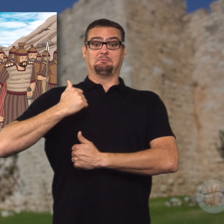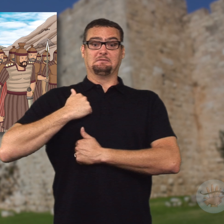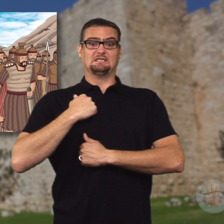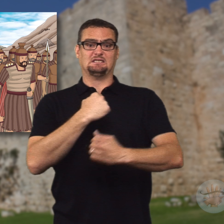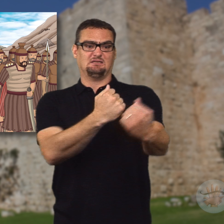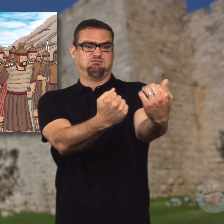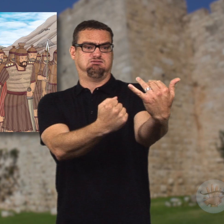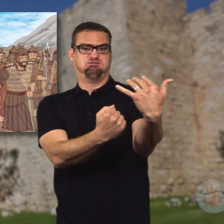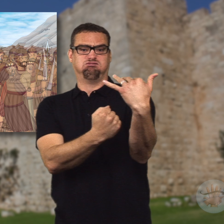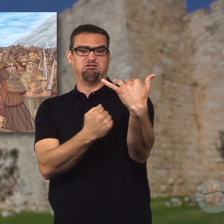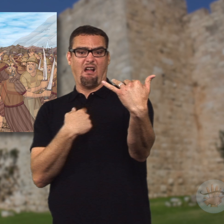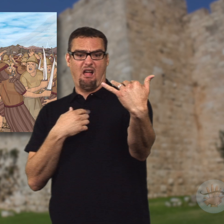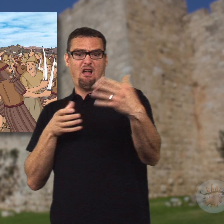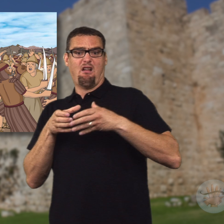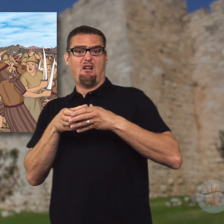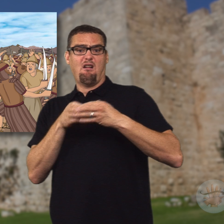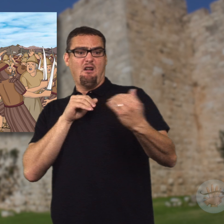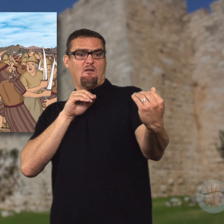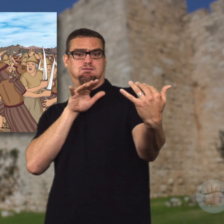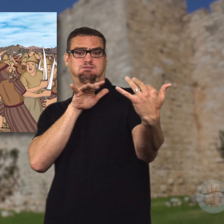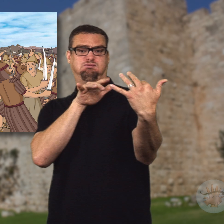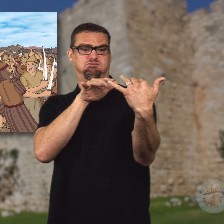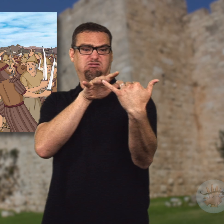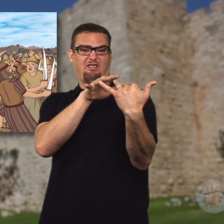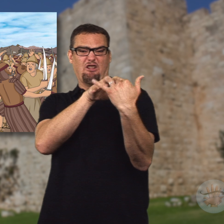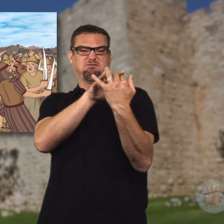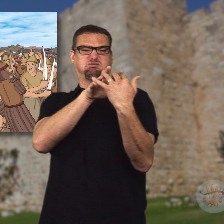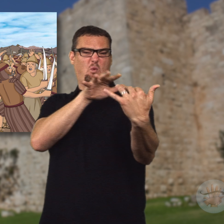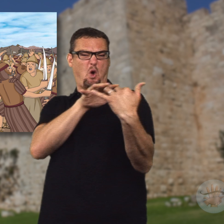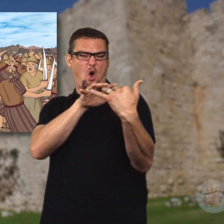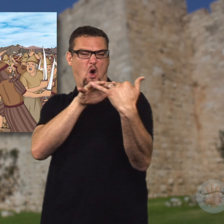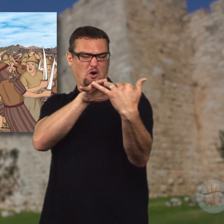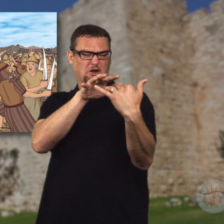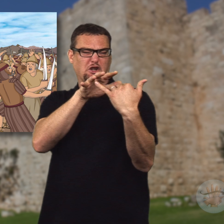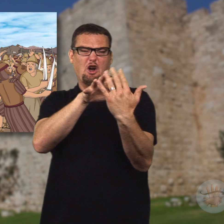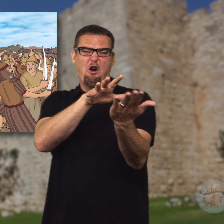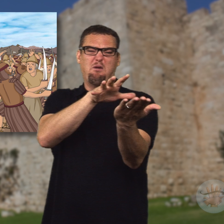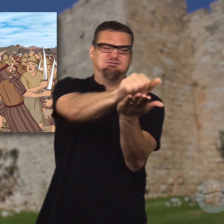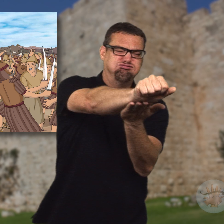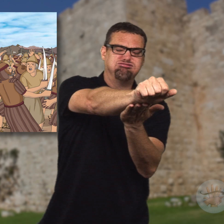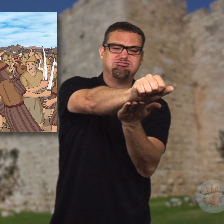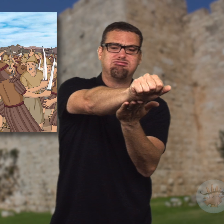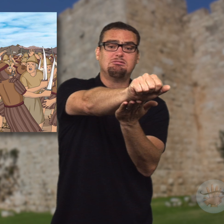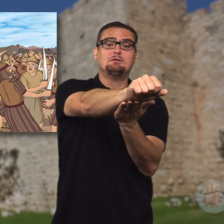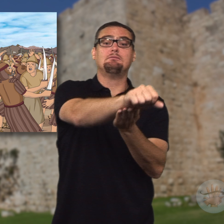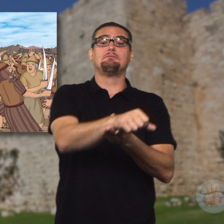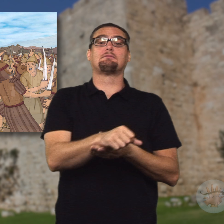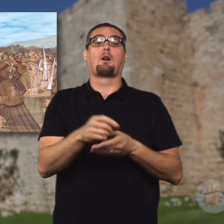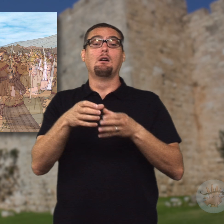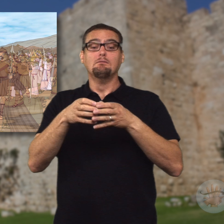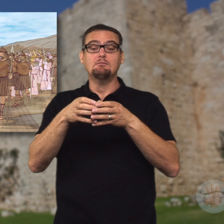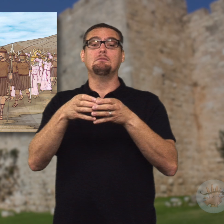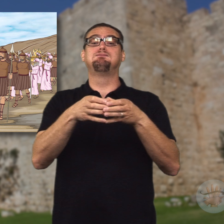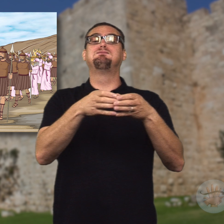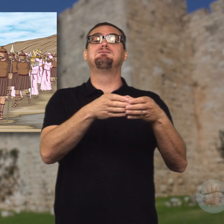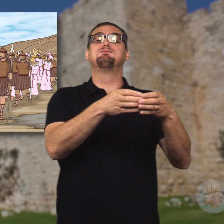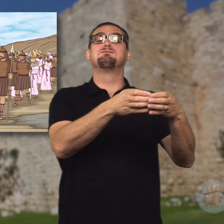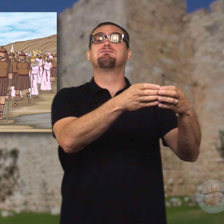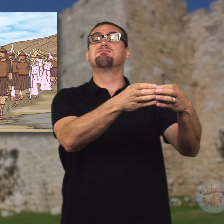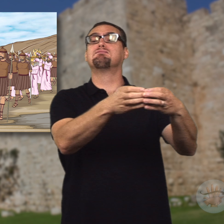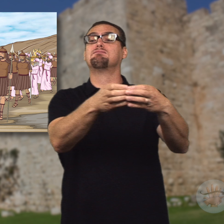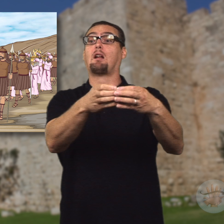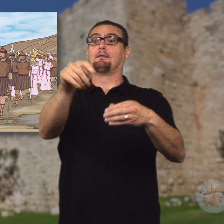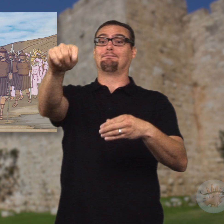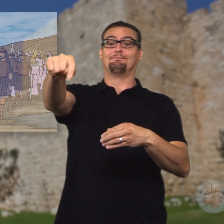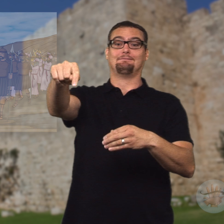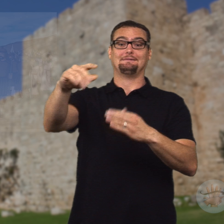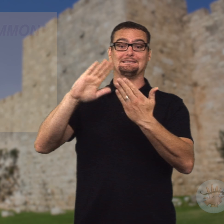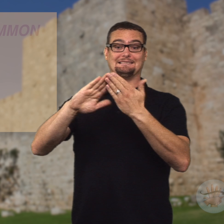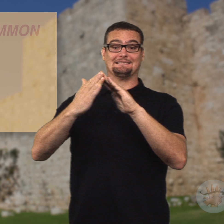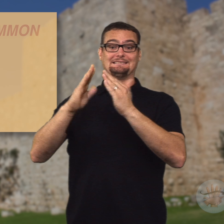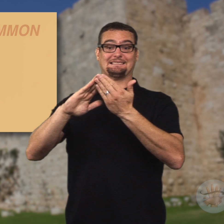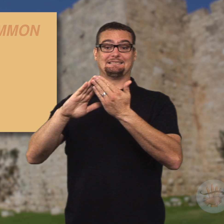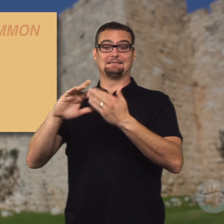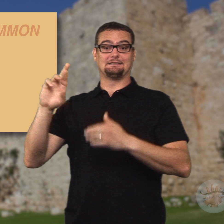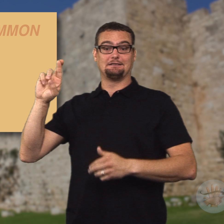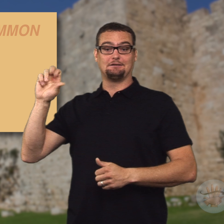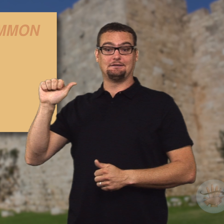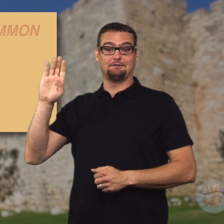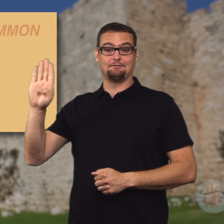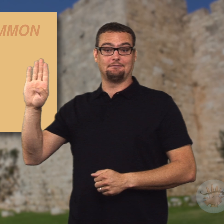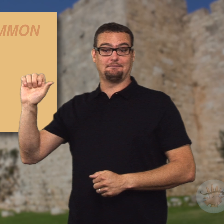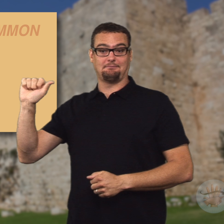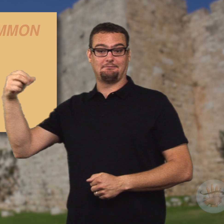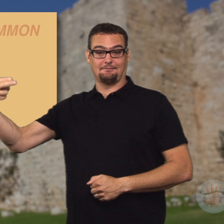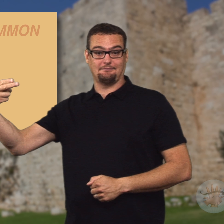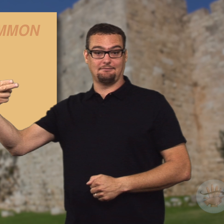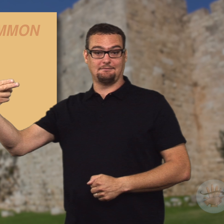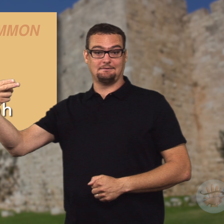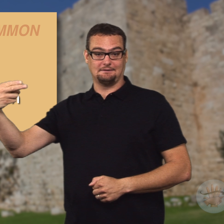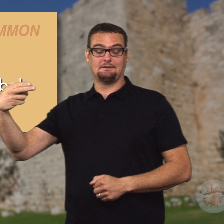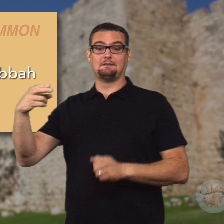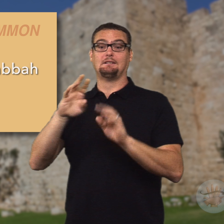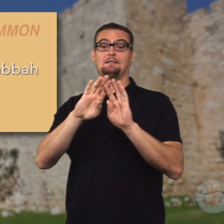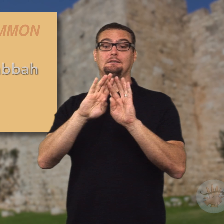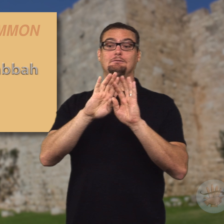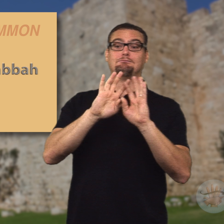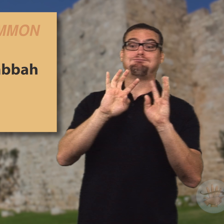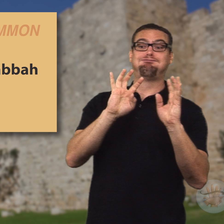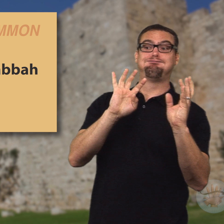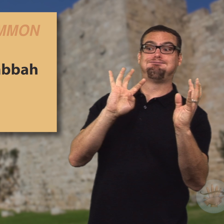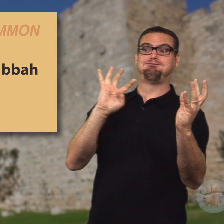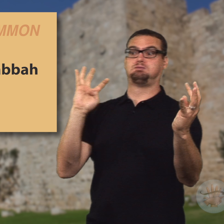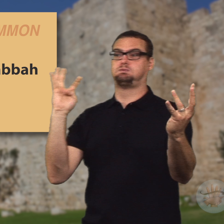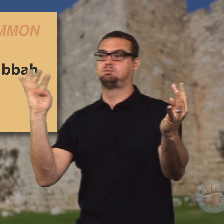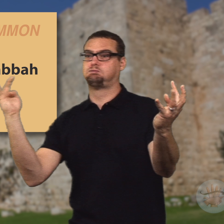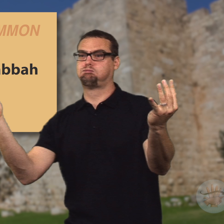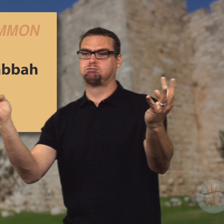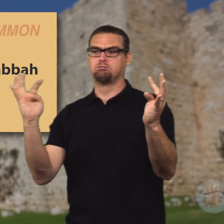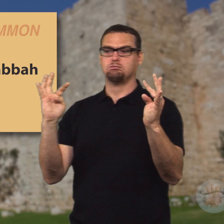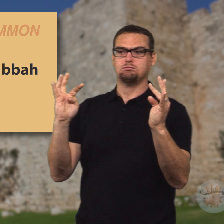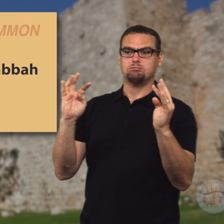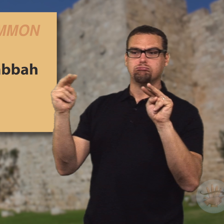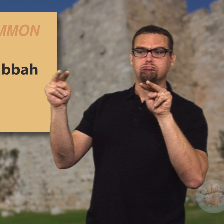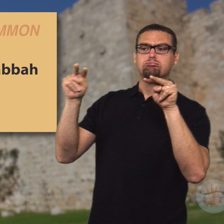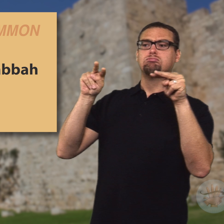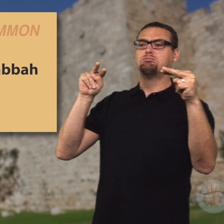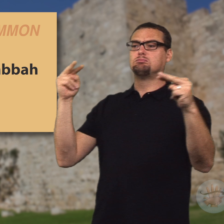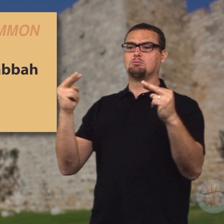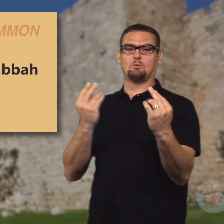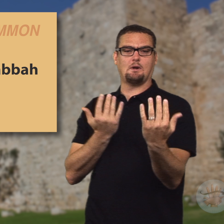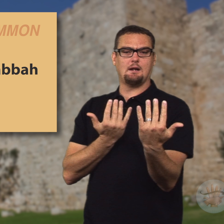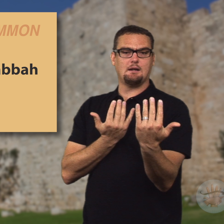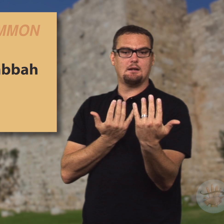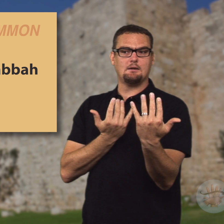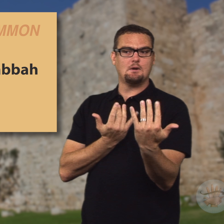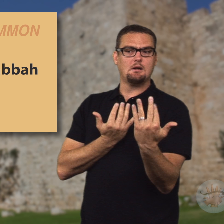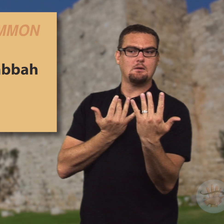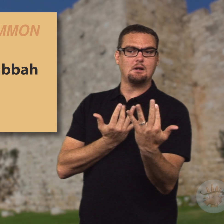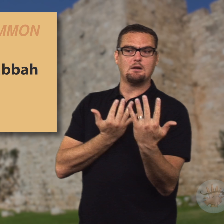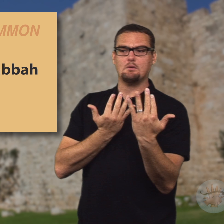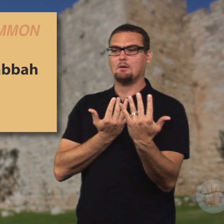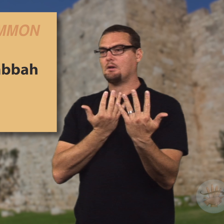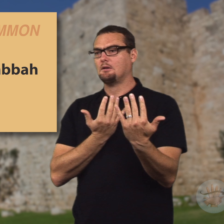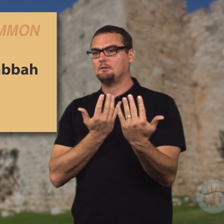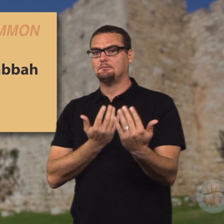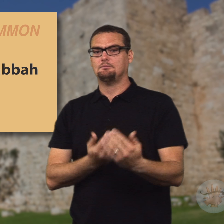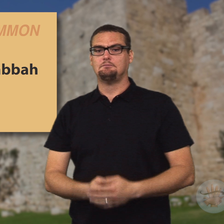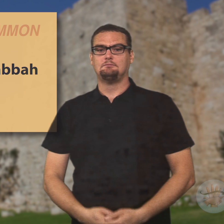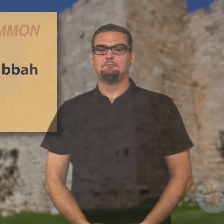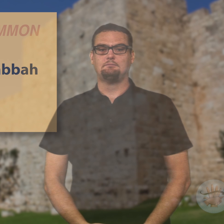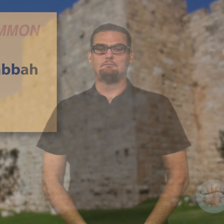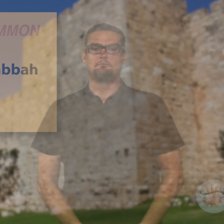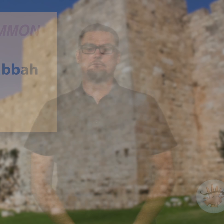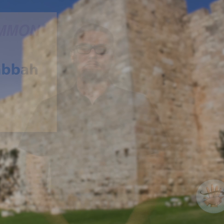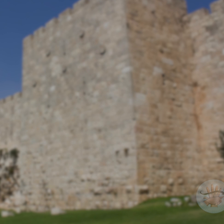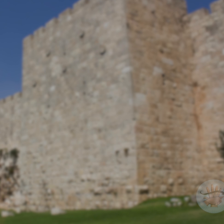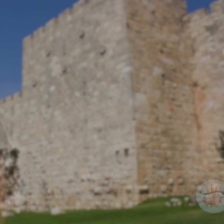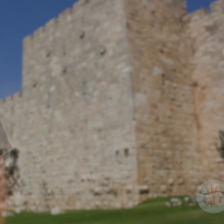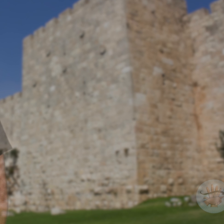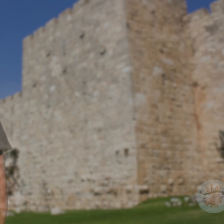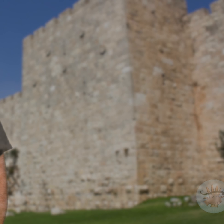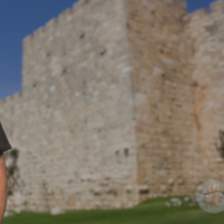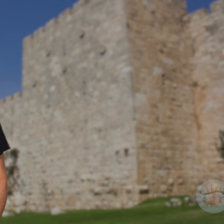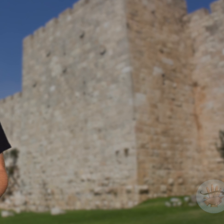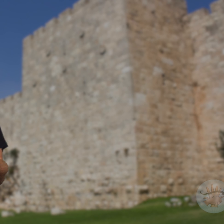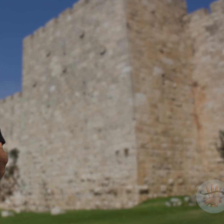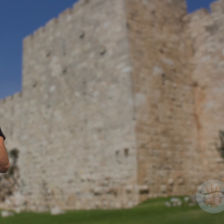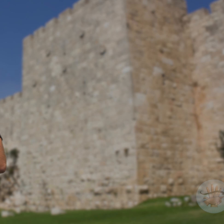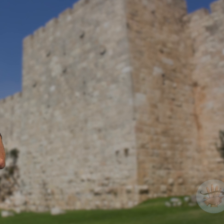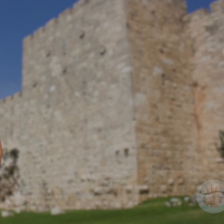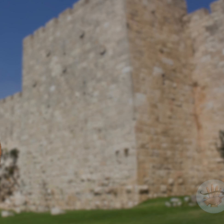They destroyed the Ammonites and besieged Rabbah, but David remained in Jerusalem.